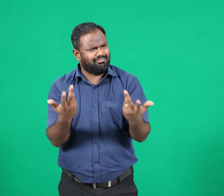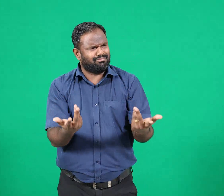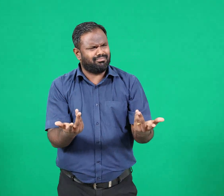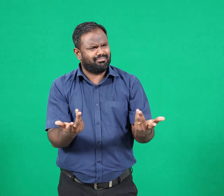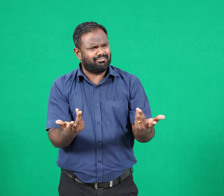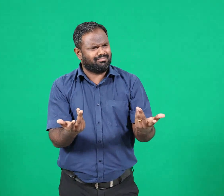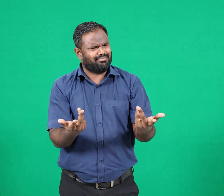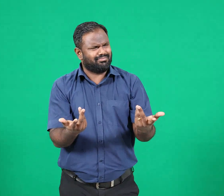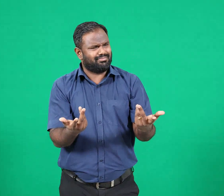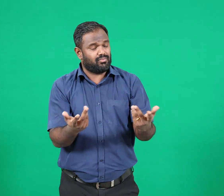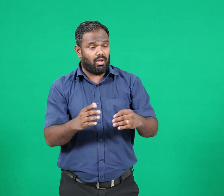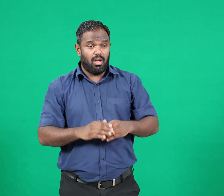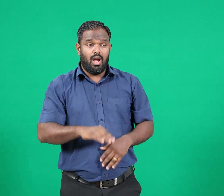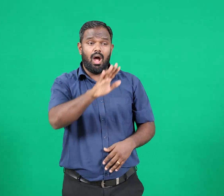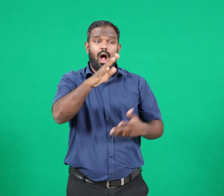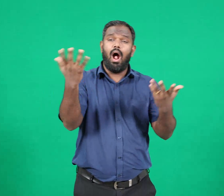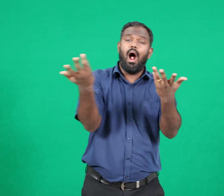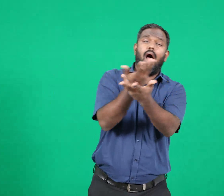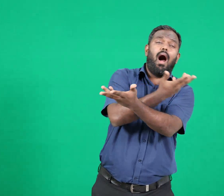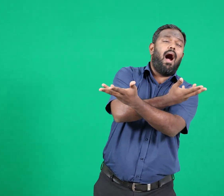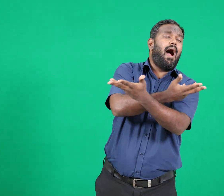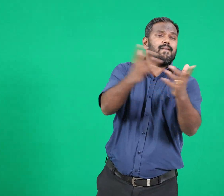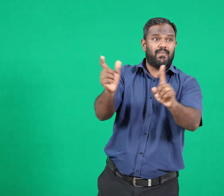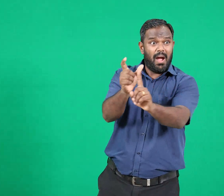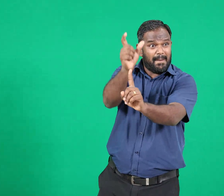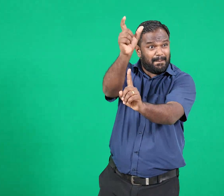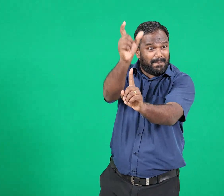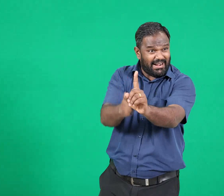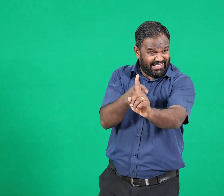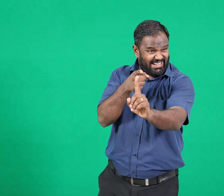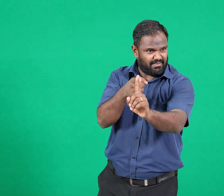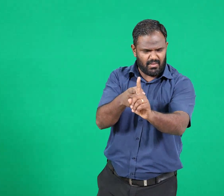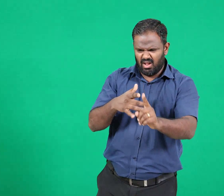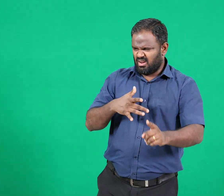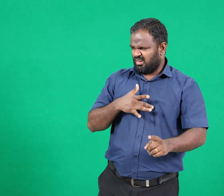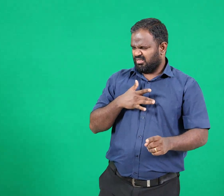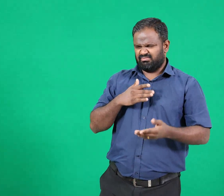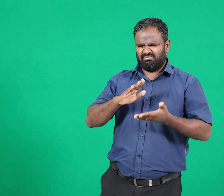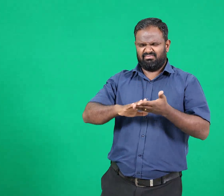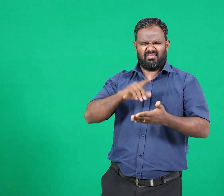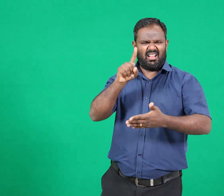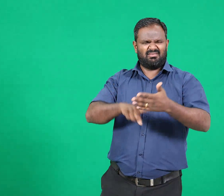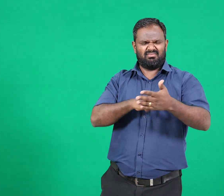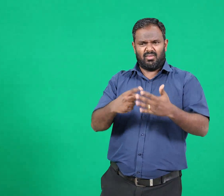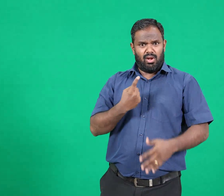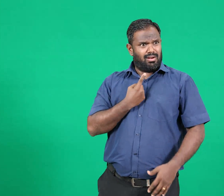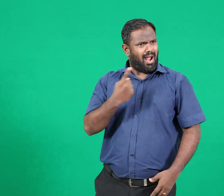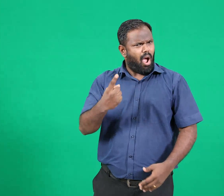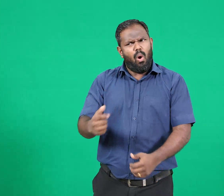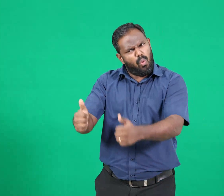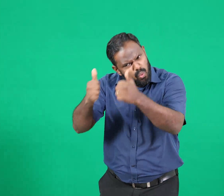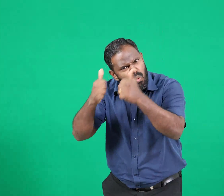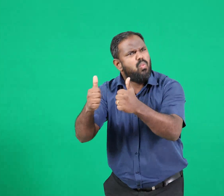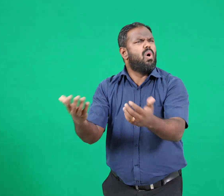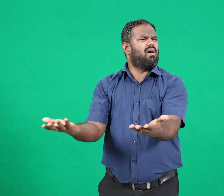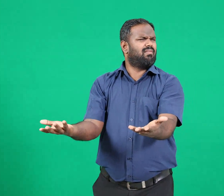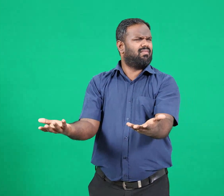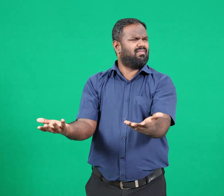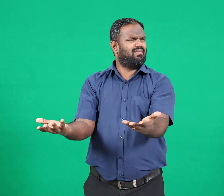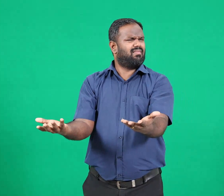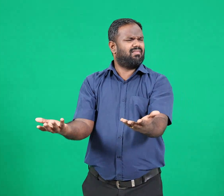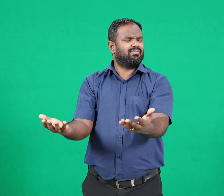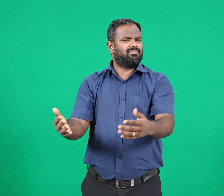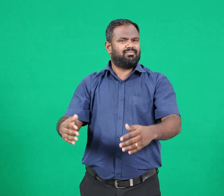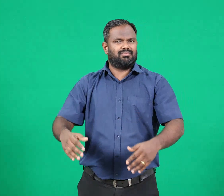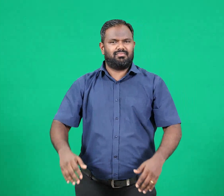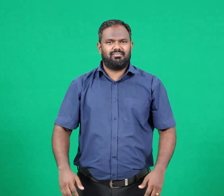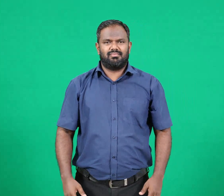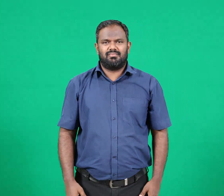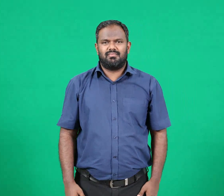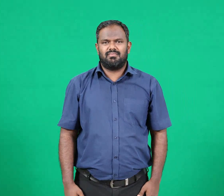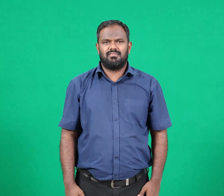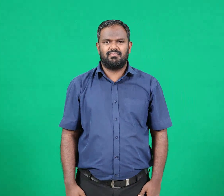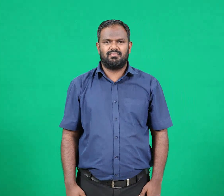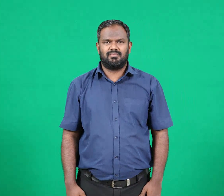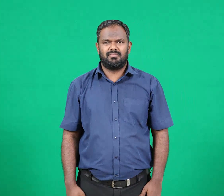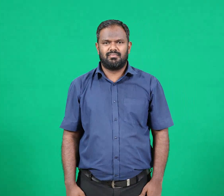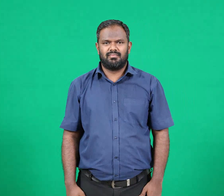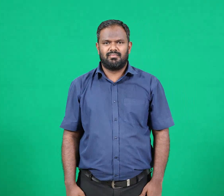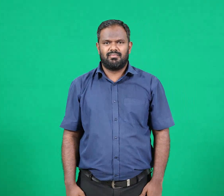The one who can accept this should accept it."